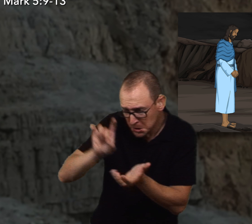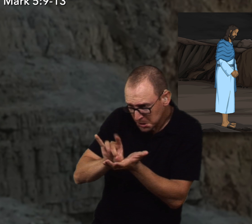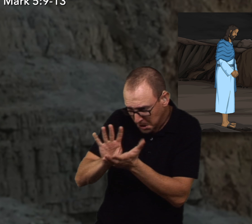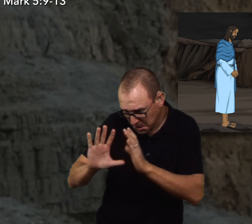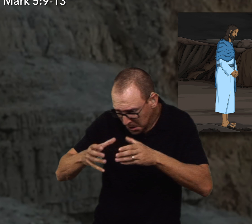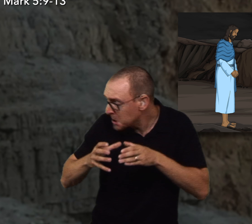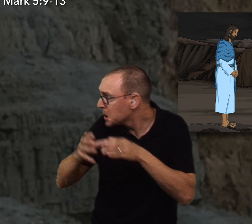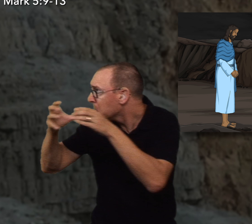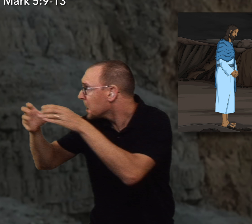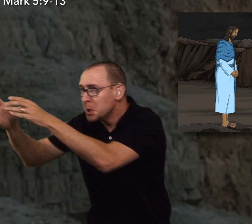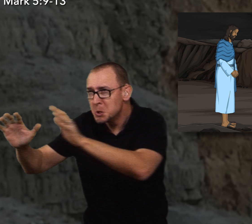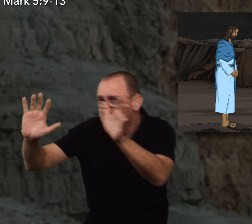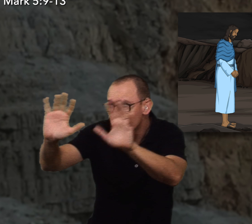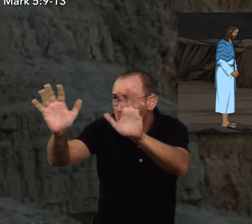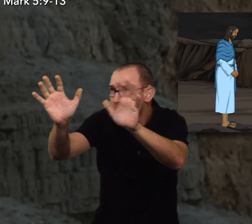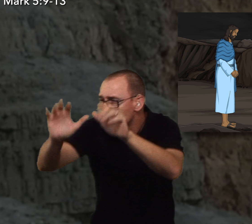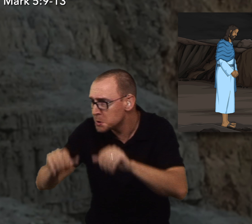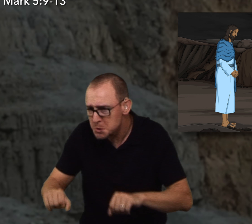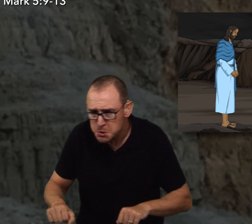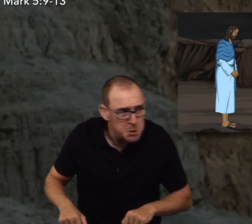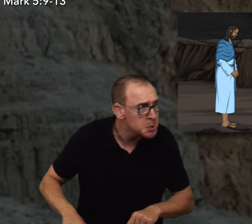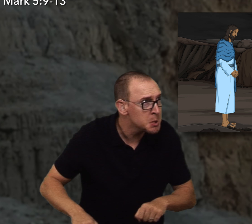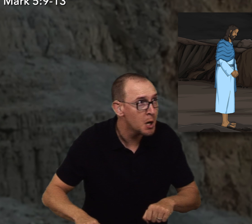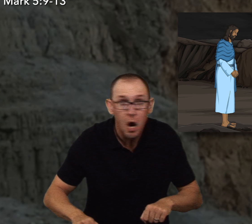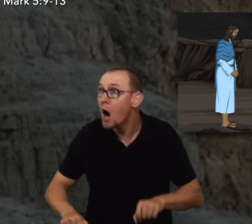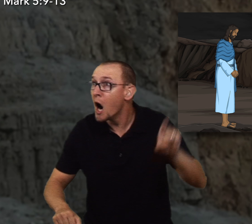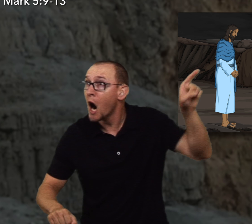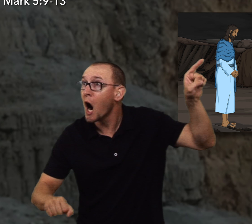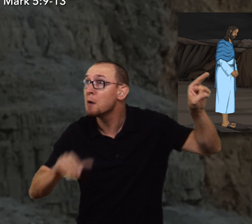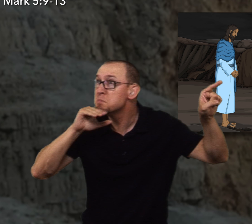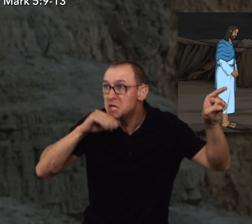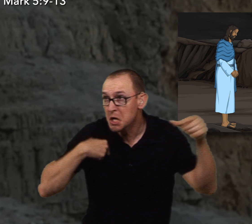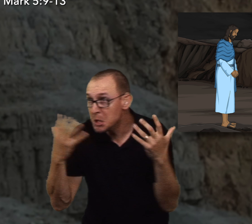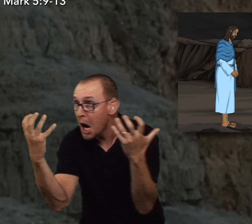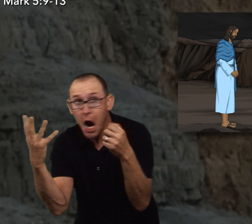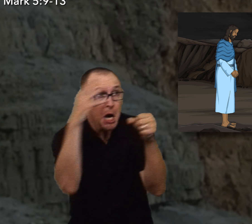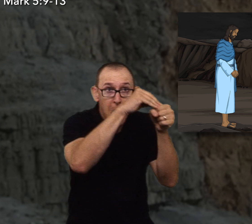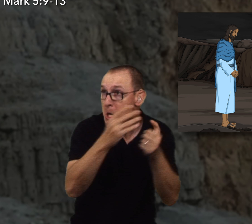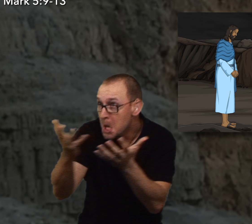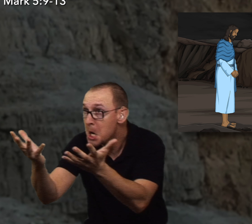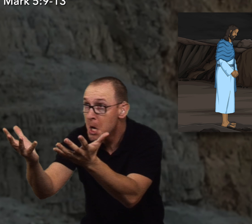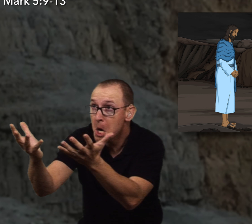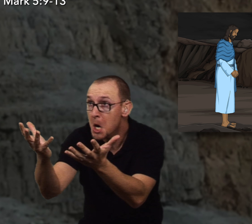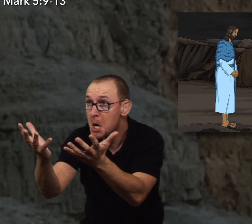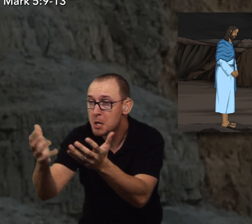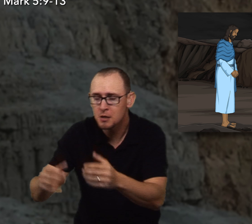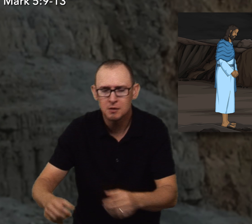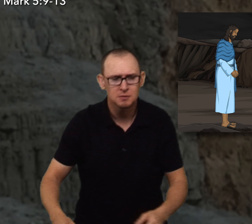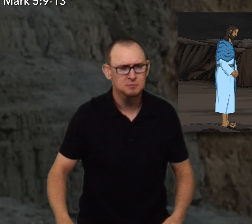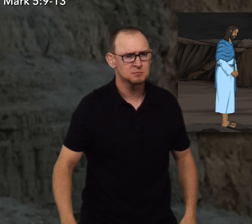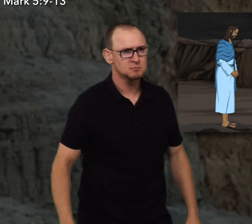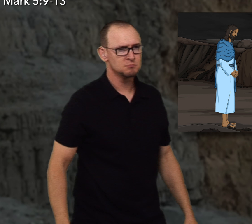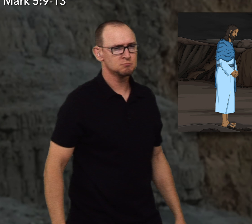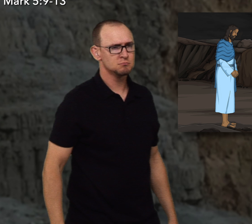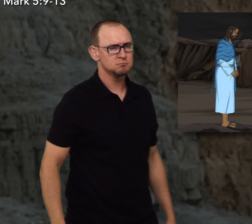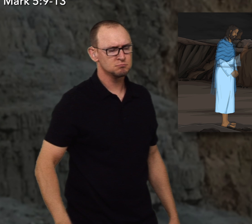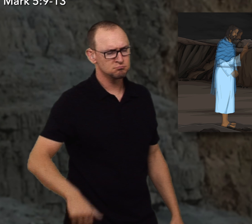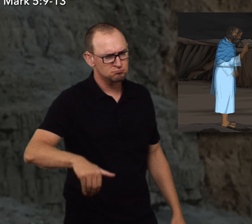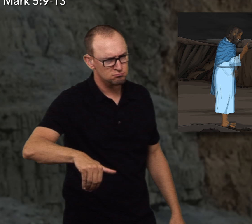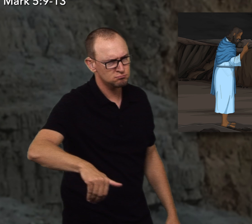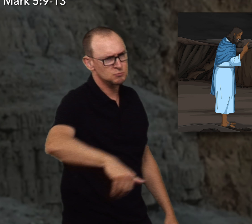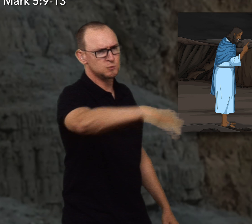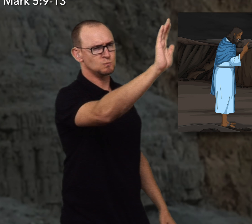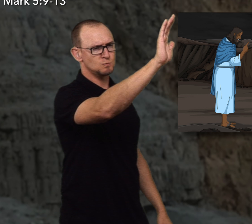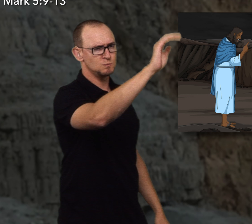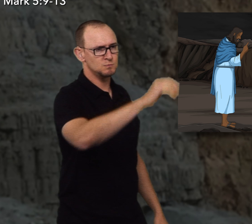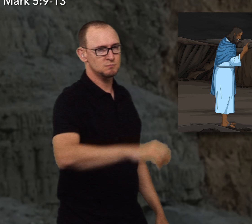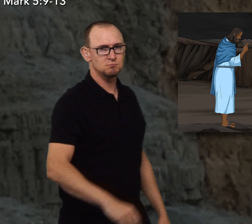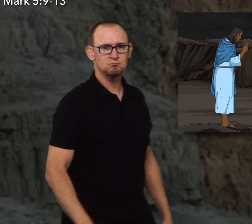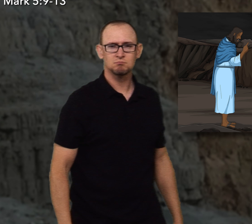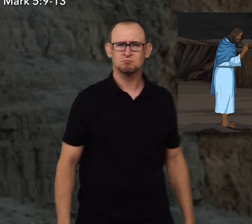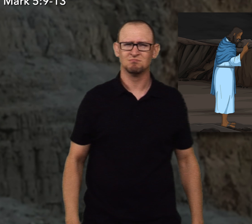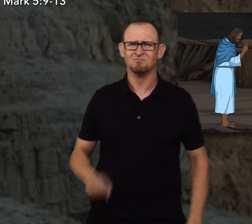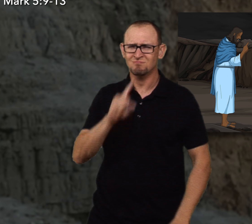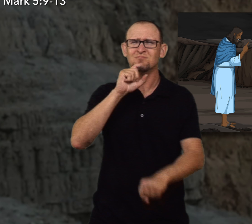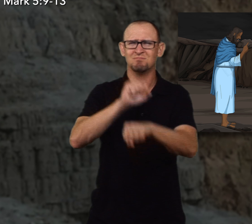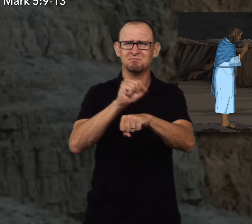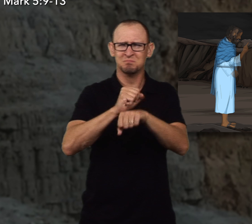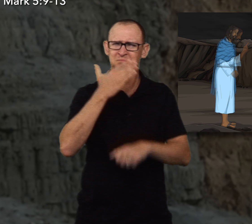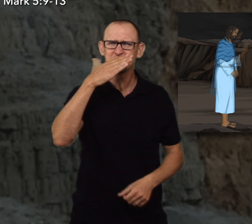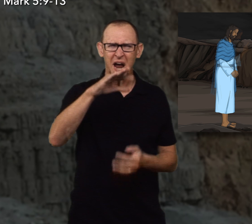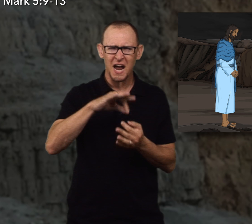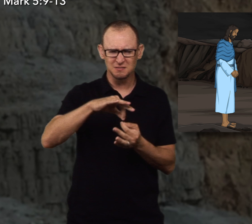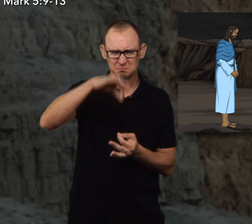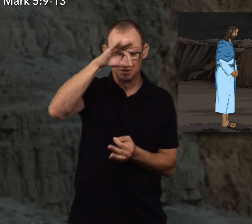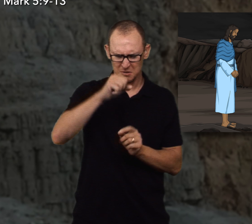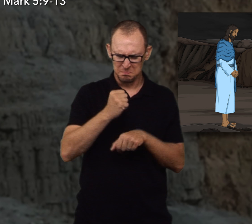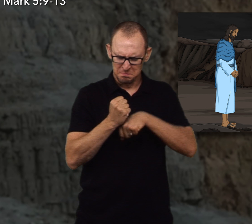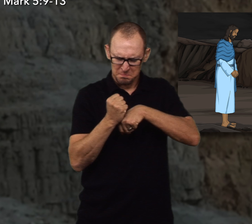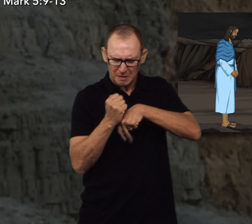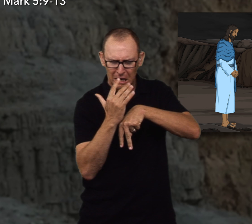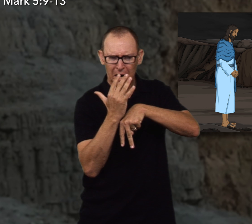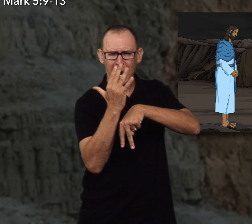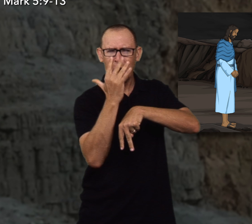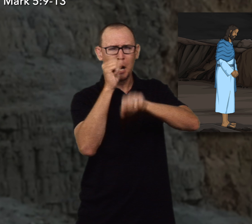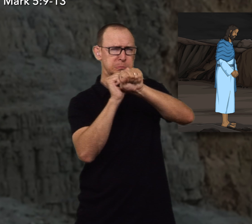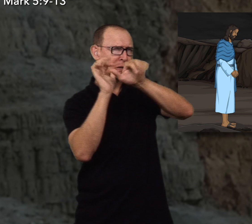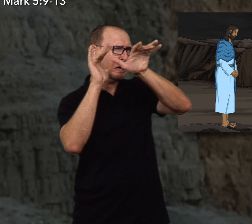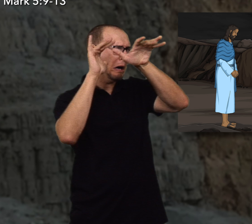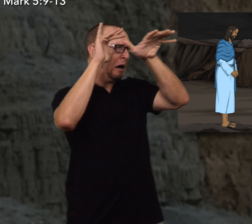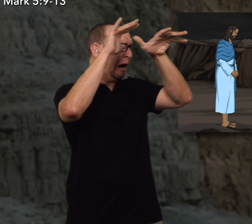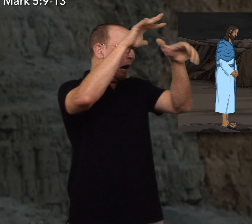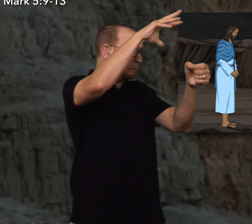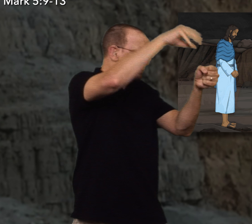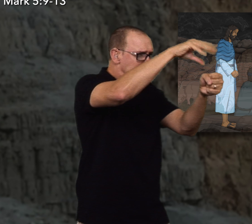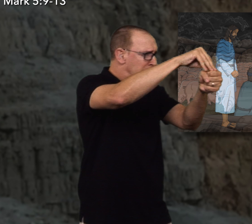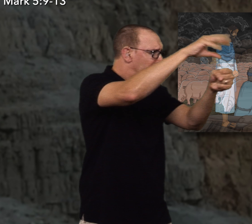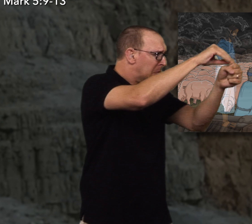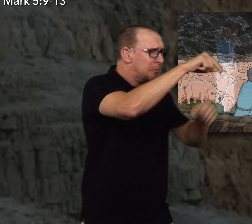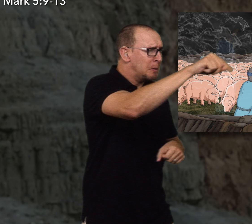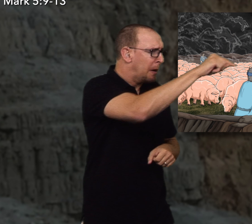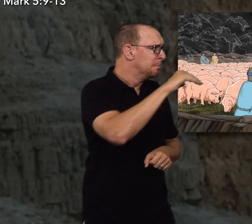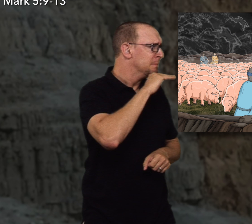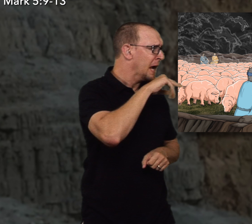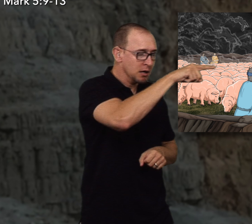So the demons begged Jesus, “Send us to the pigs, so that we may enter them.”